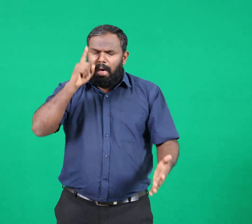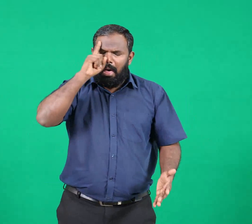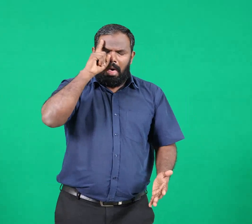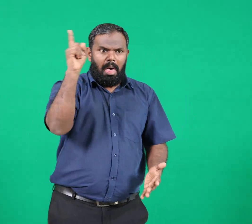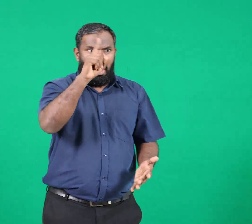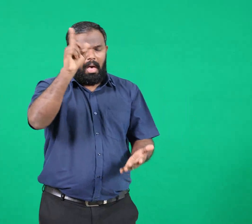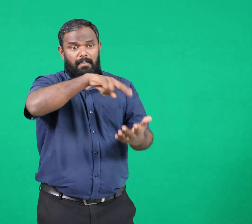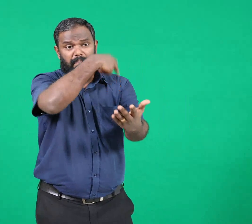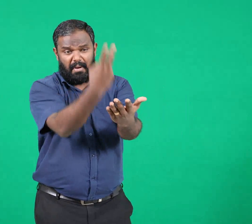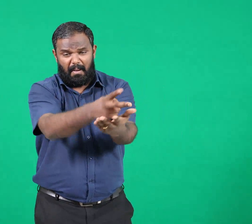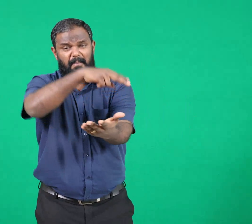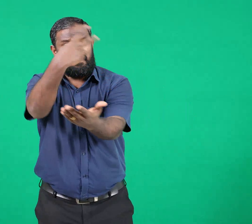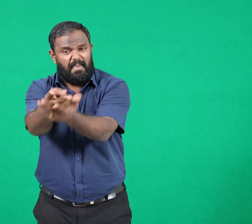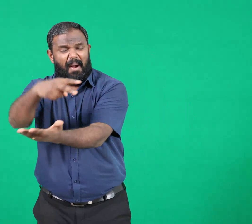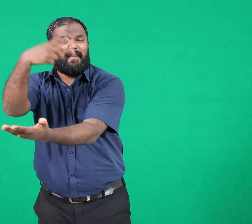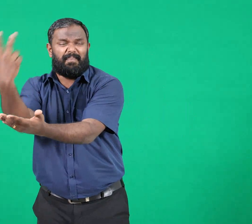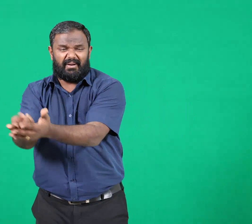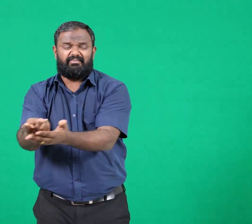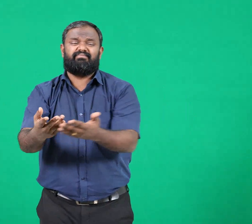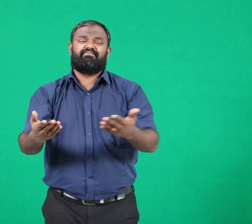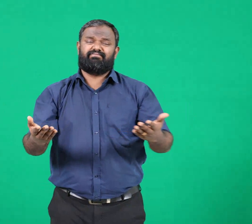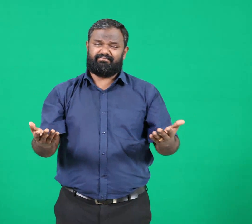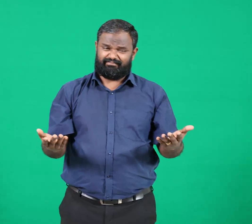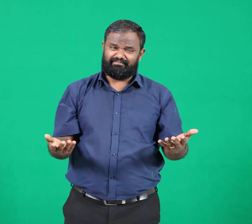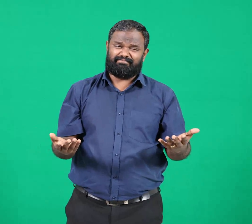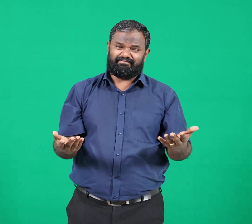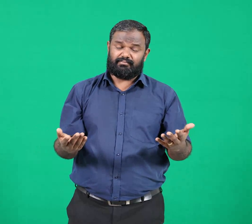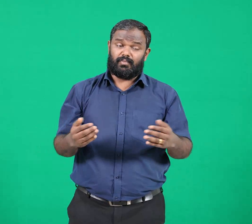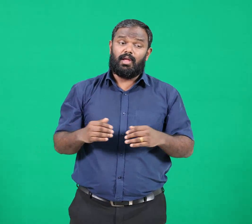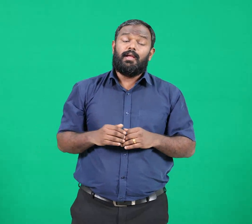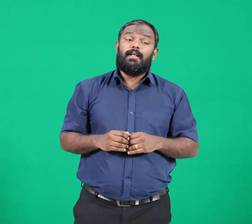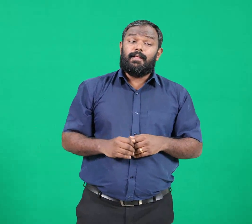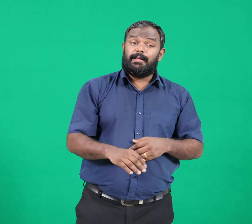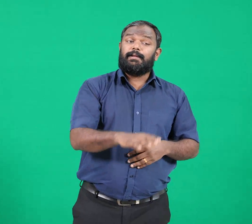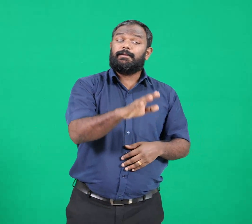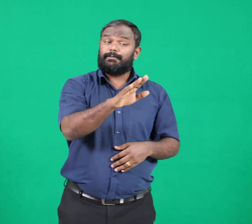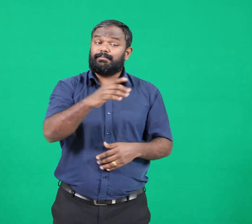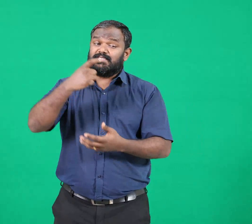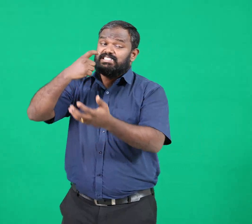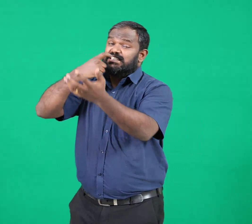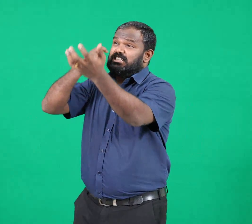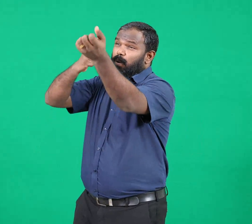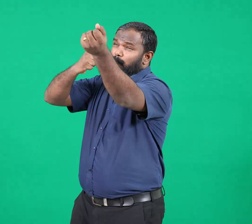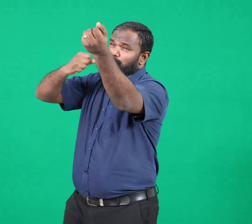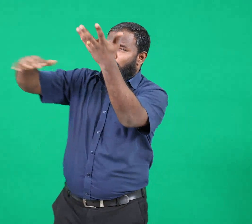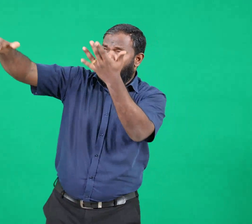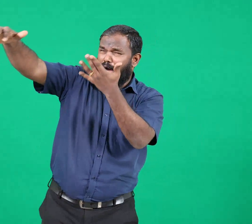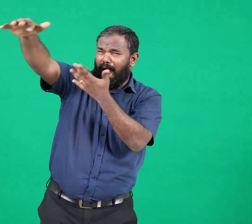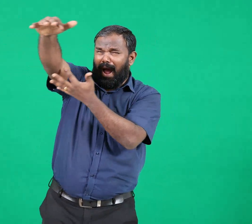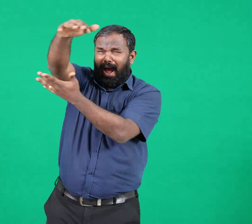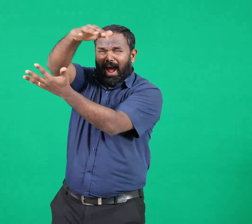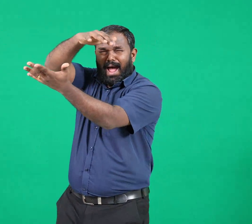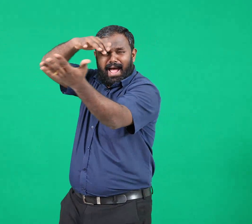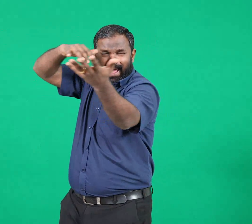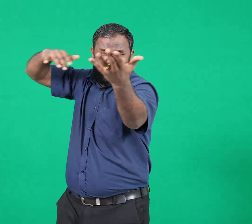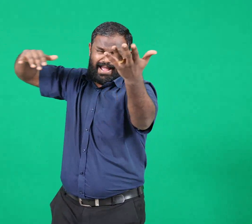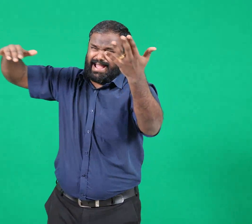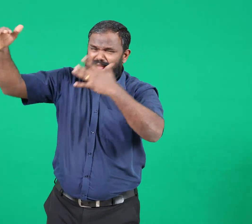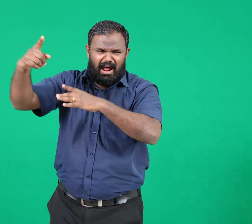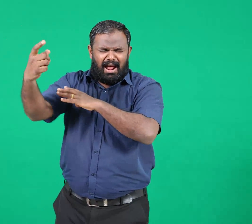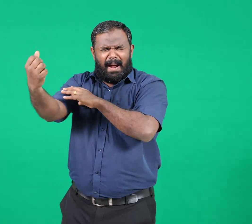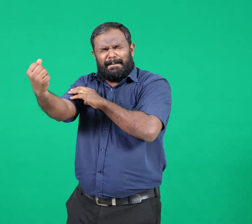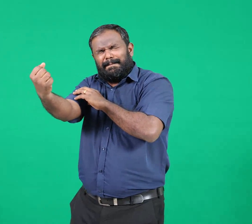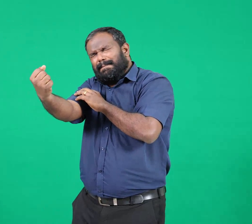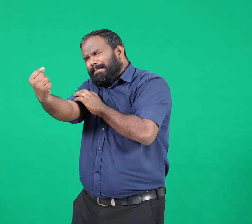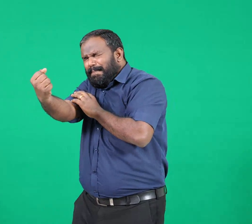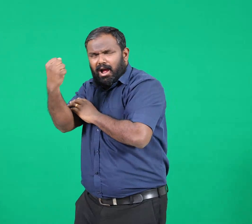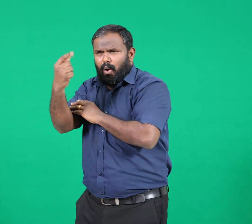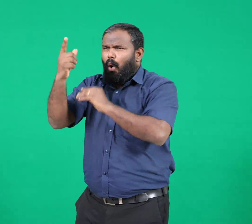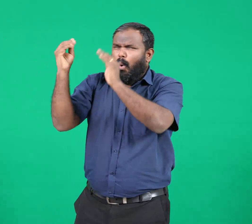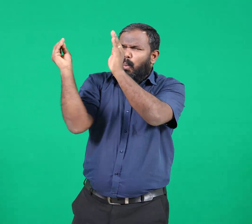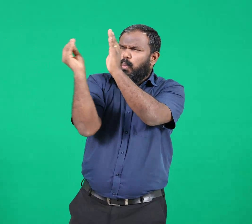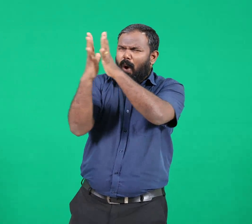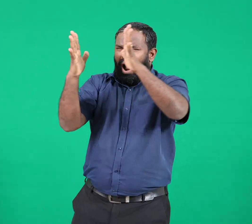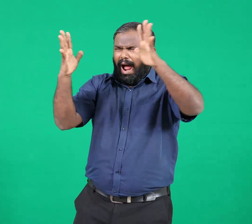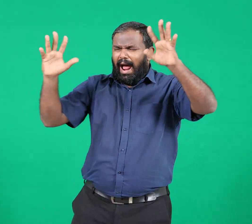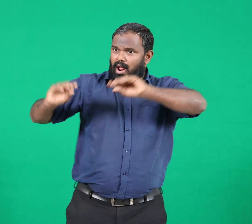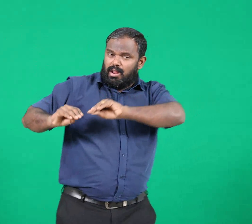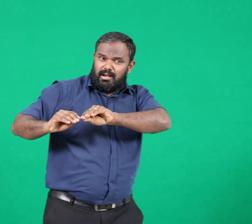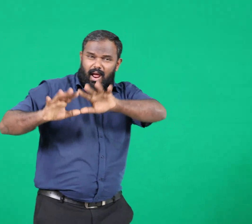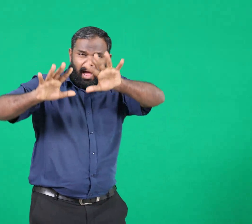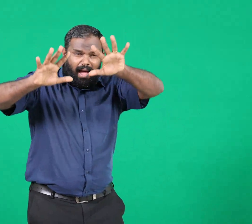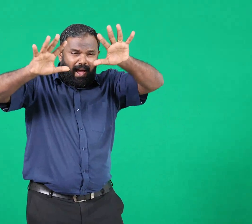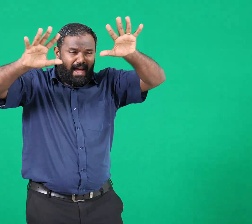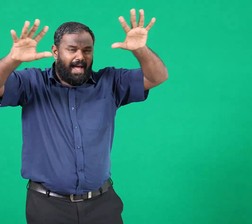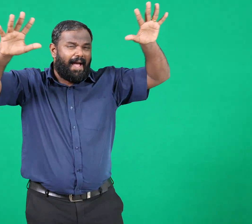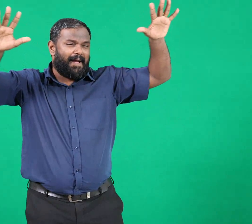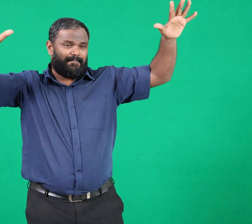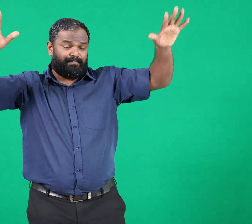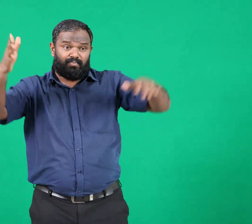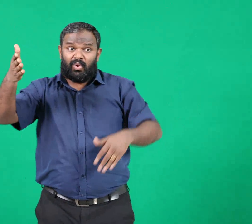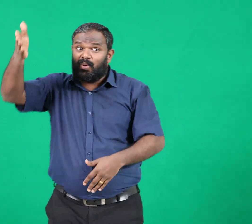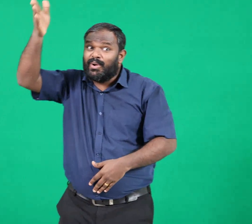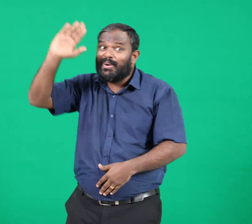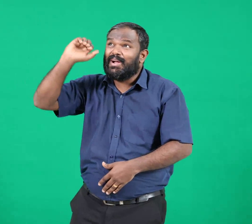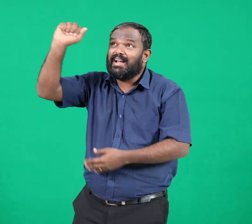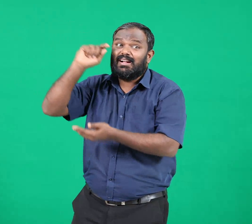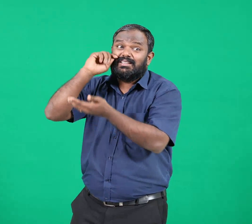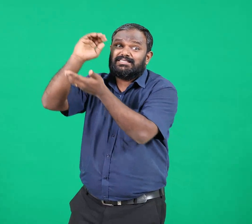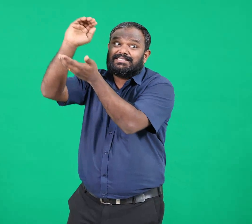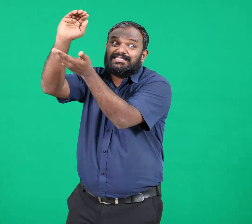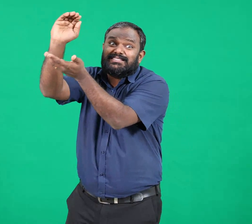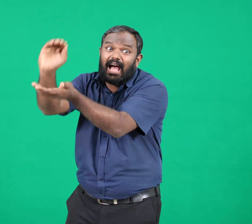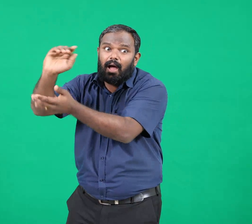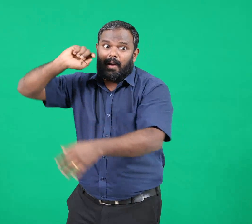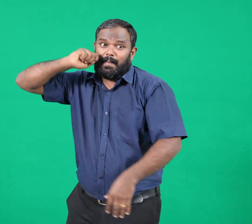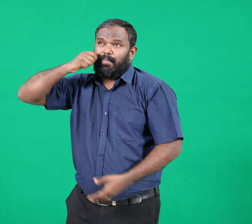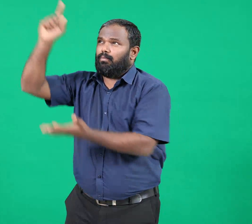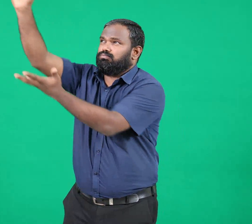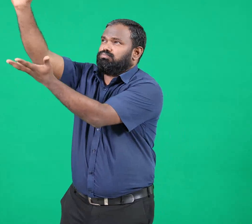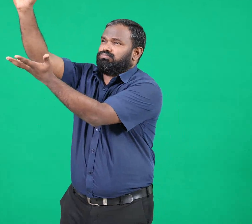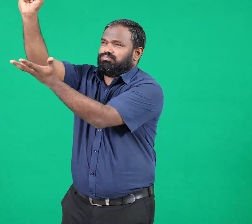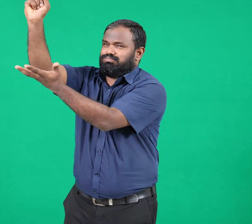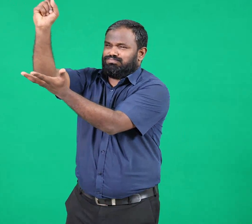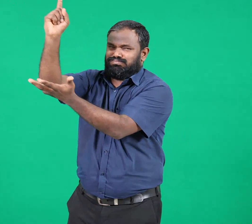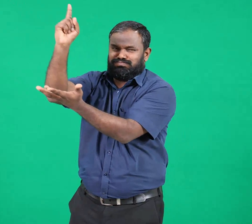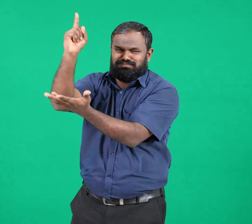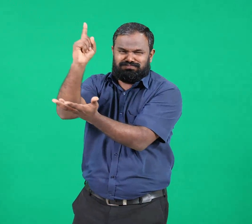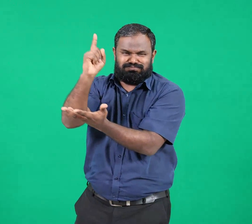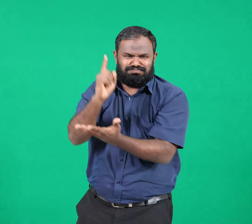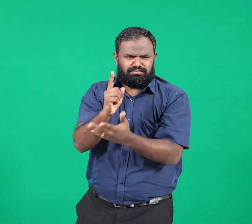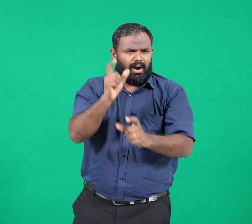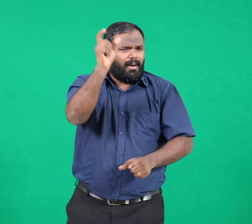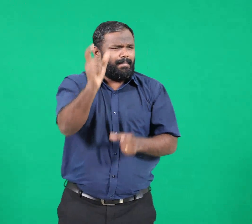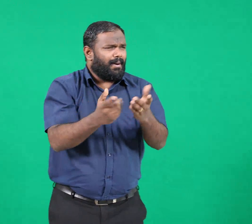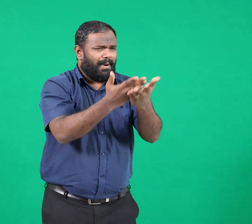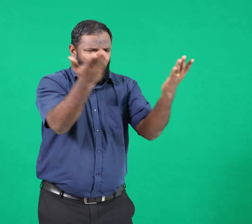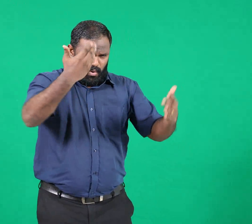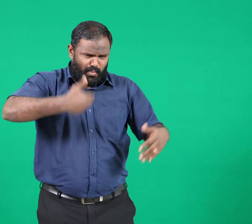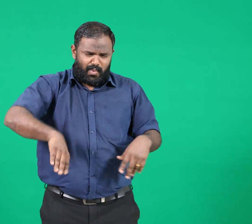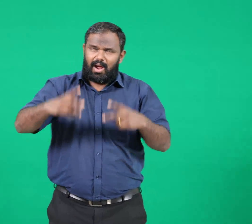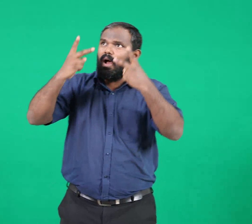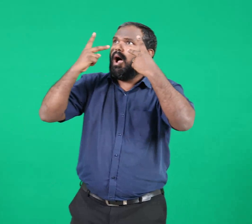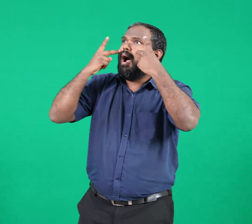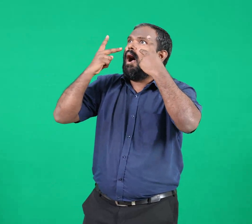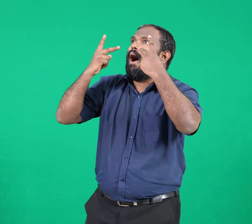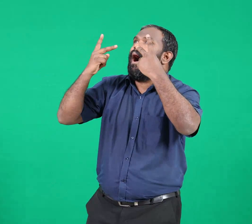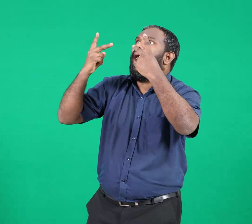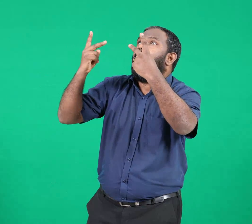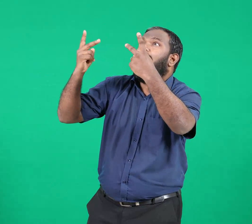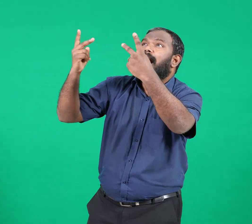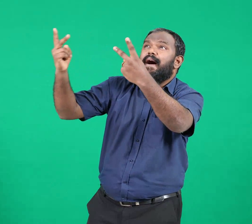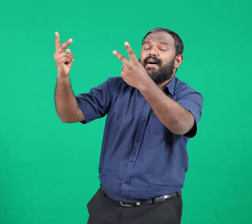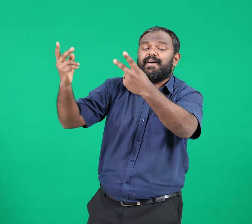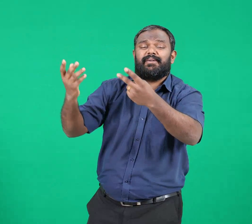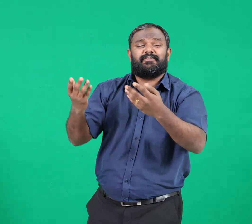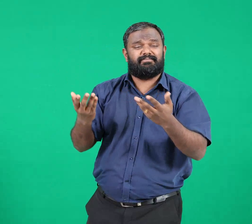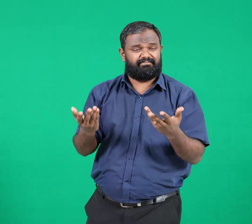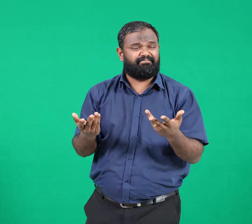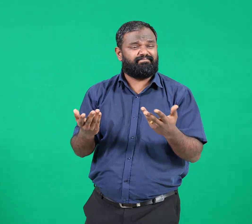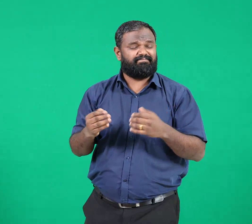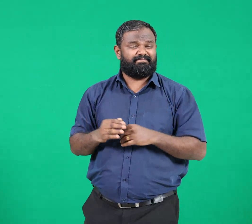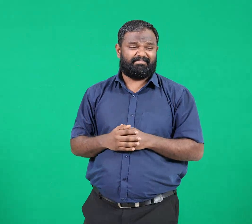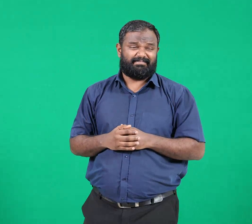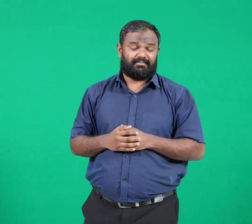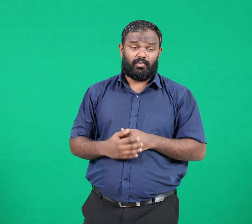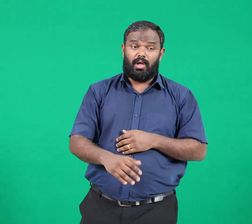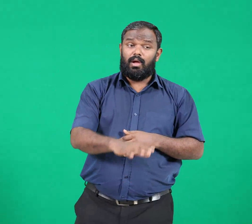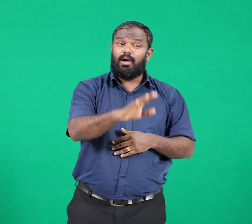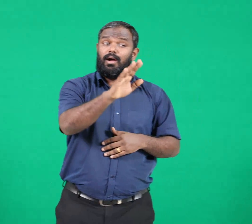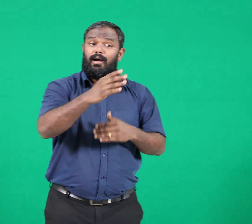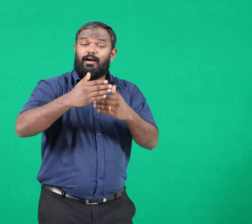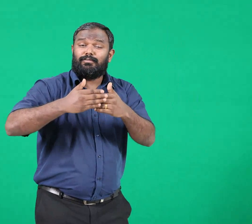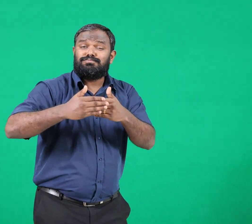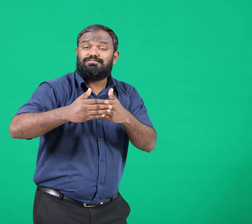At that time they will see the Son of Man coming in a cloud with power and great glory.